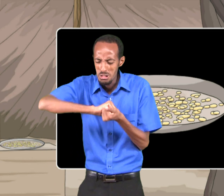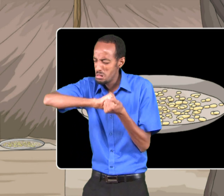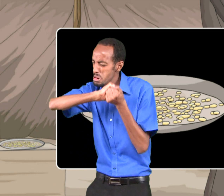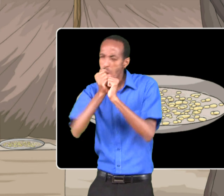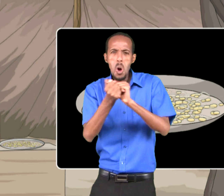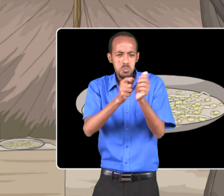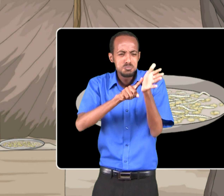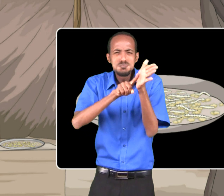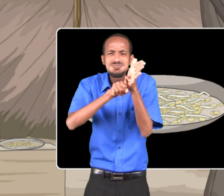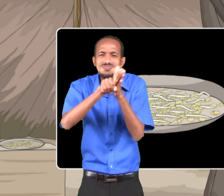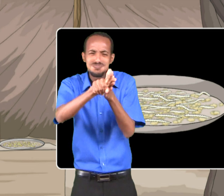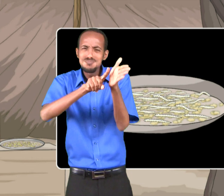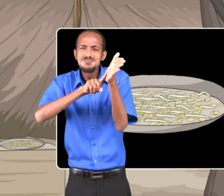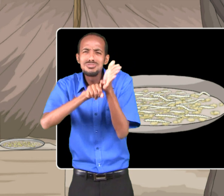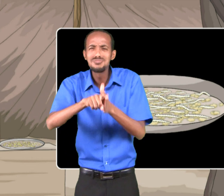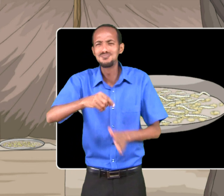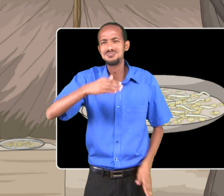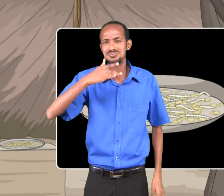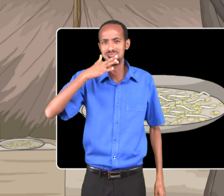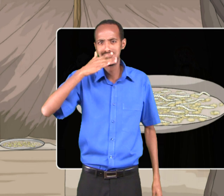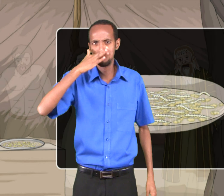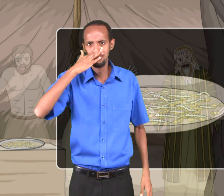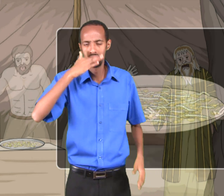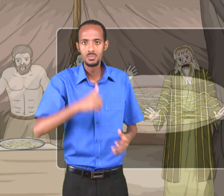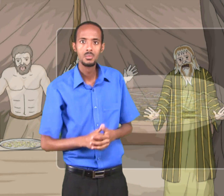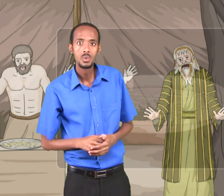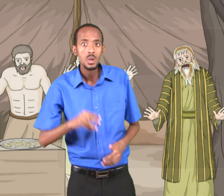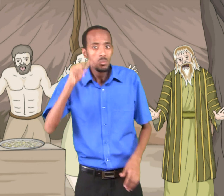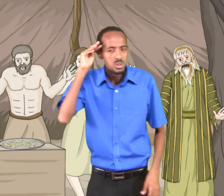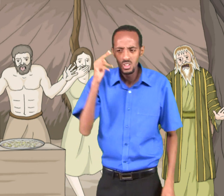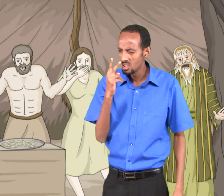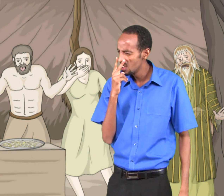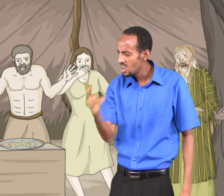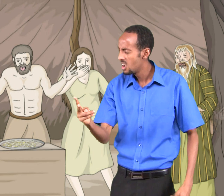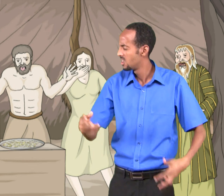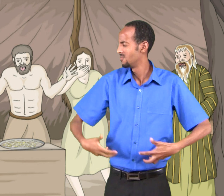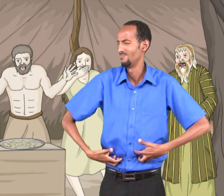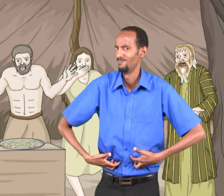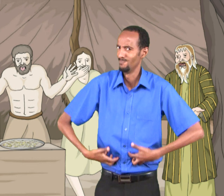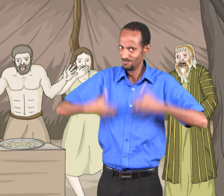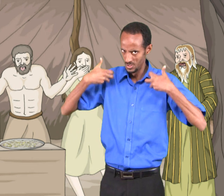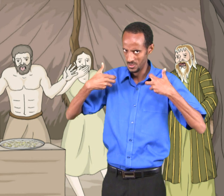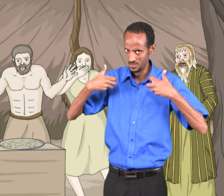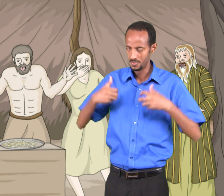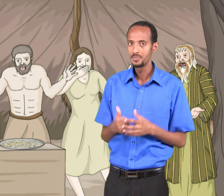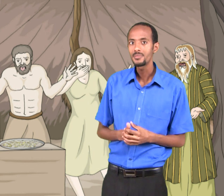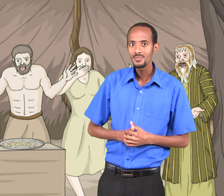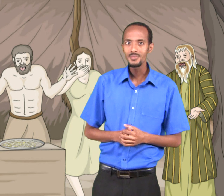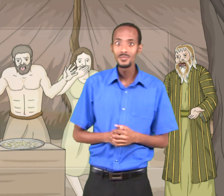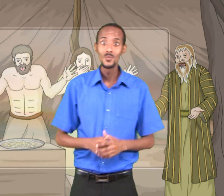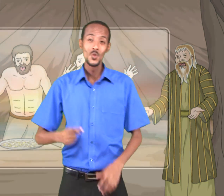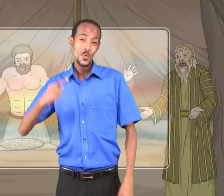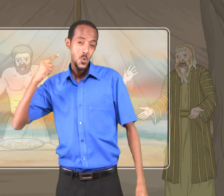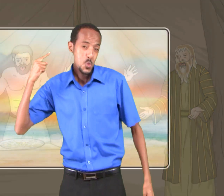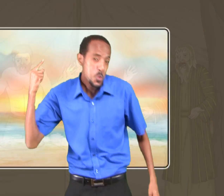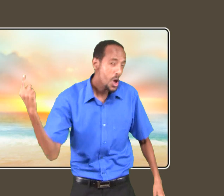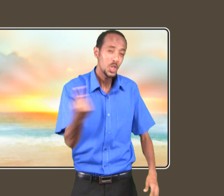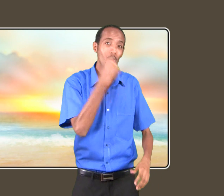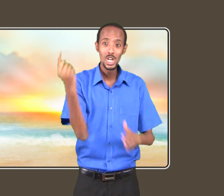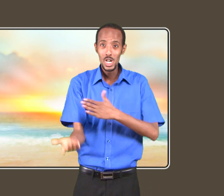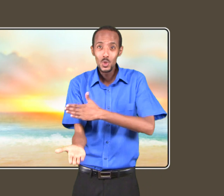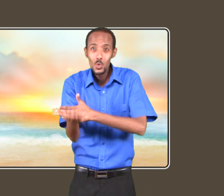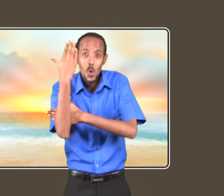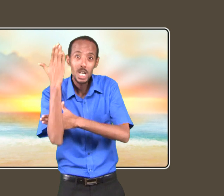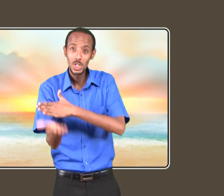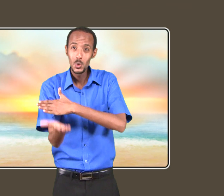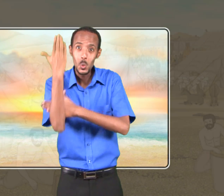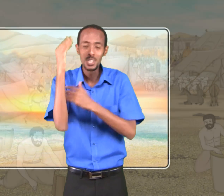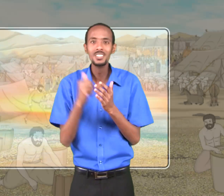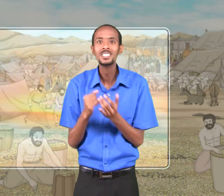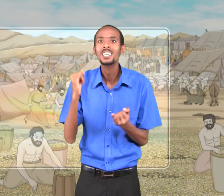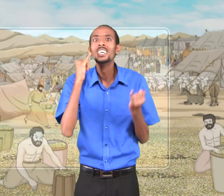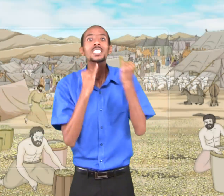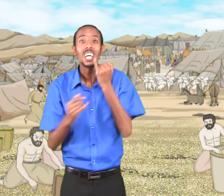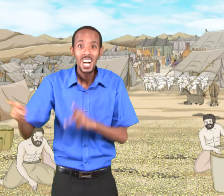So Moses was angry with them.